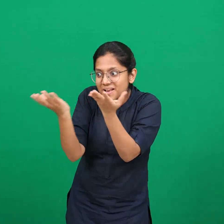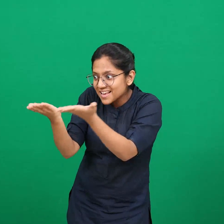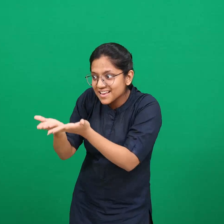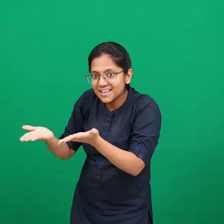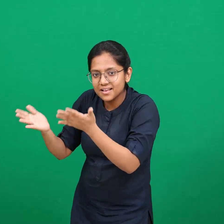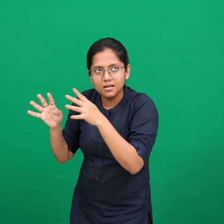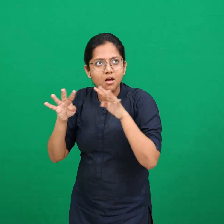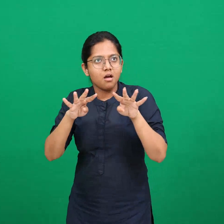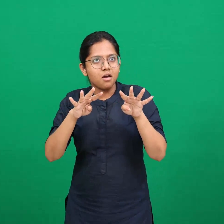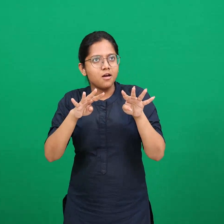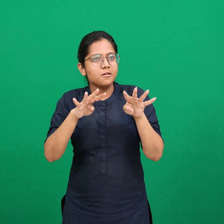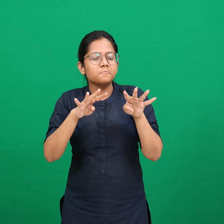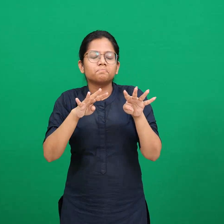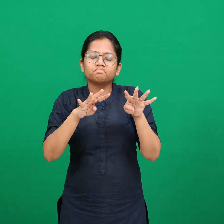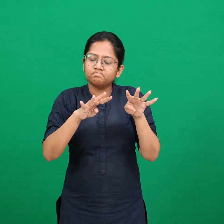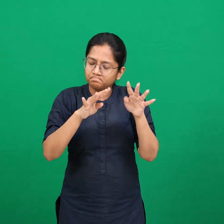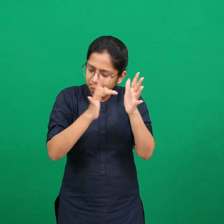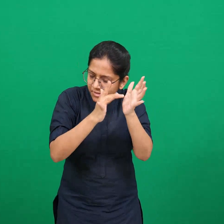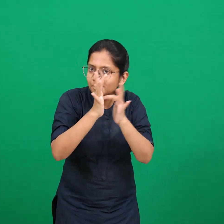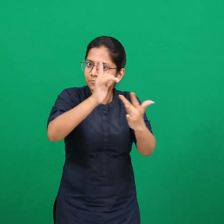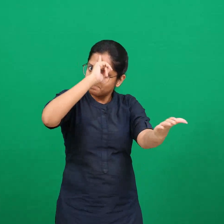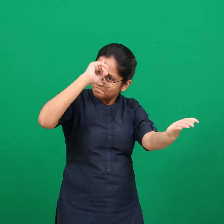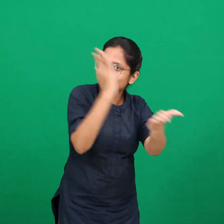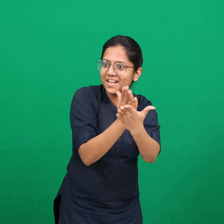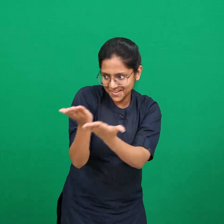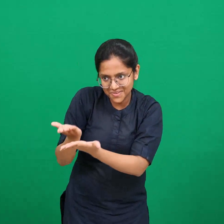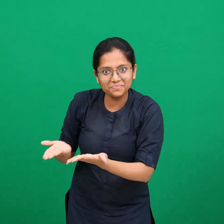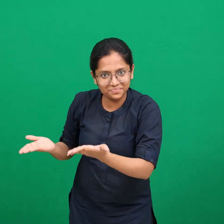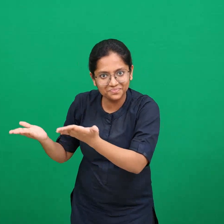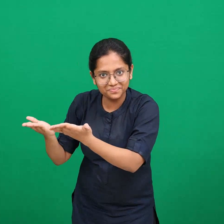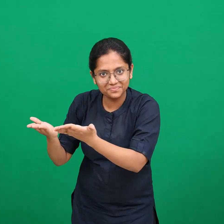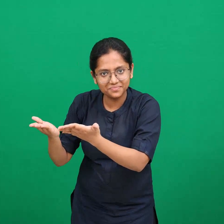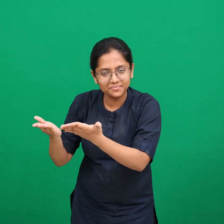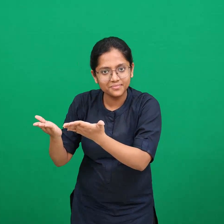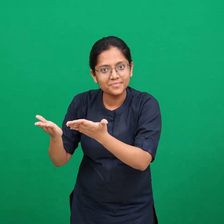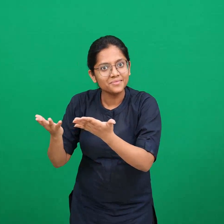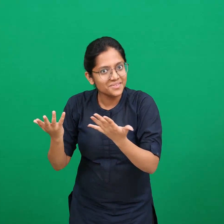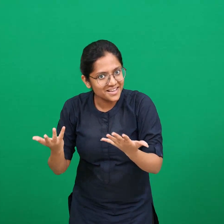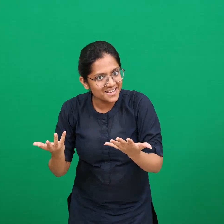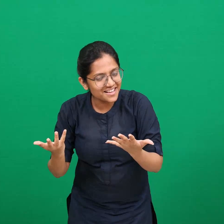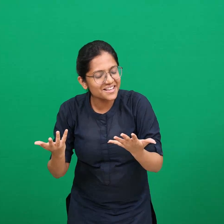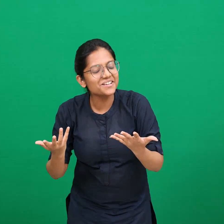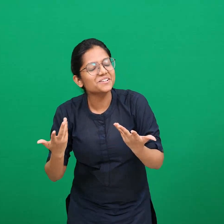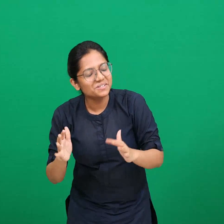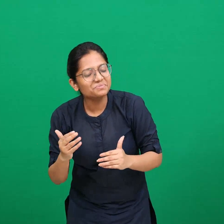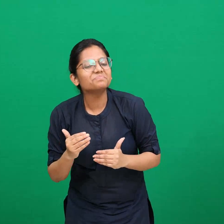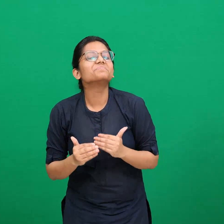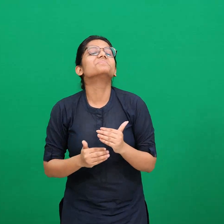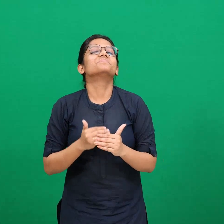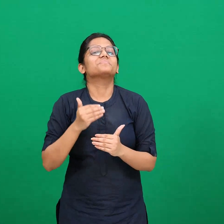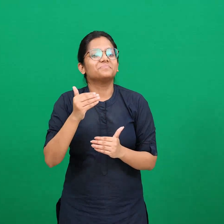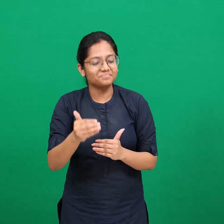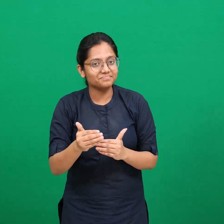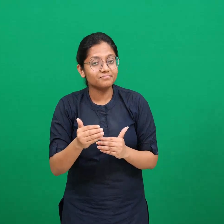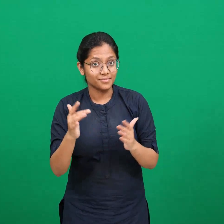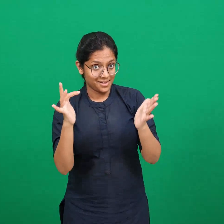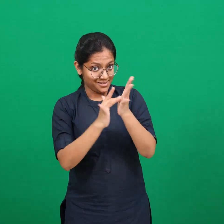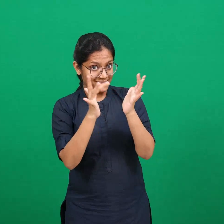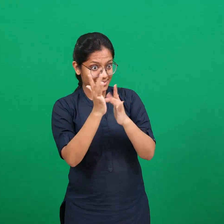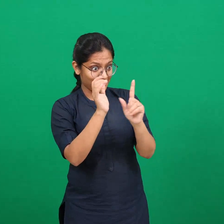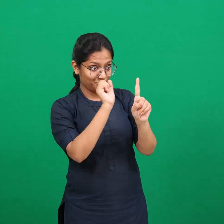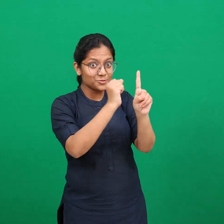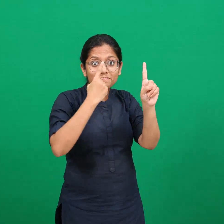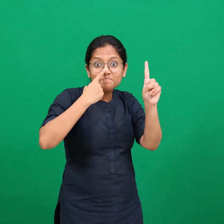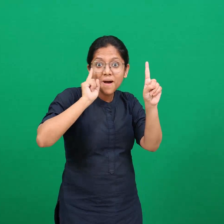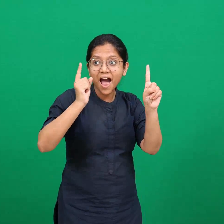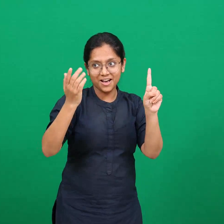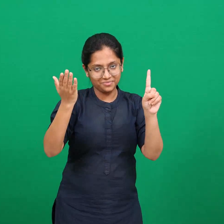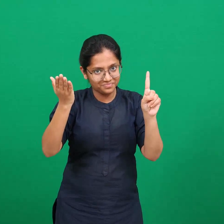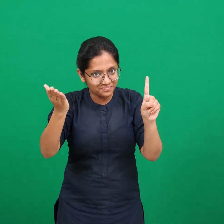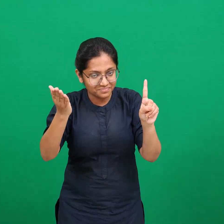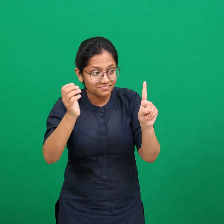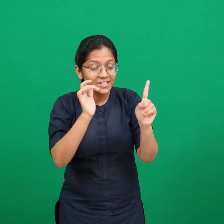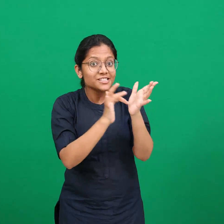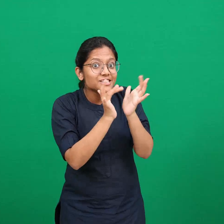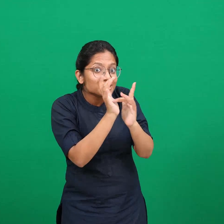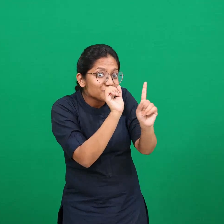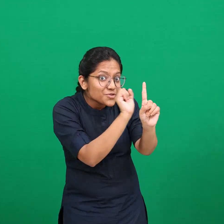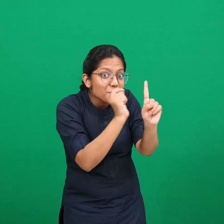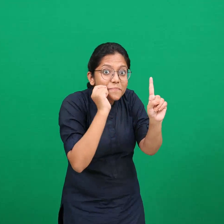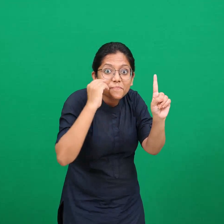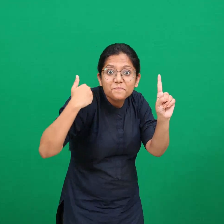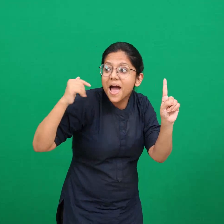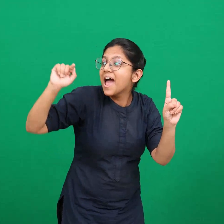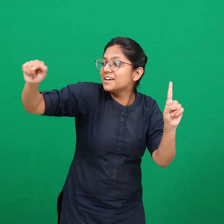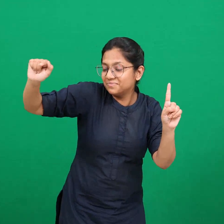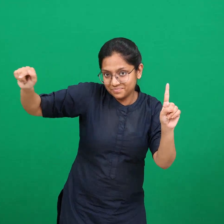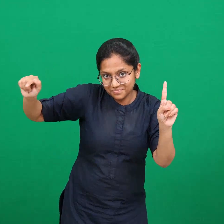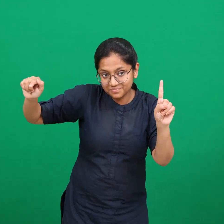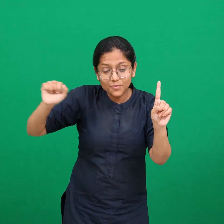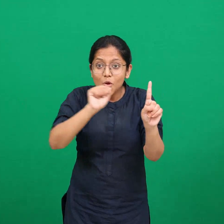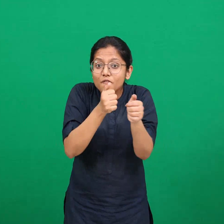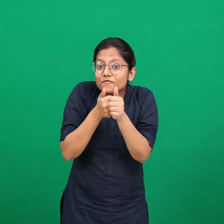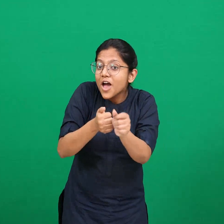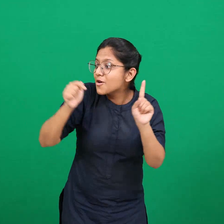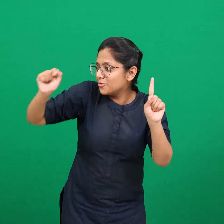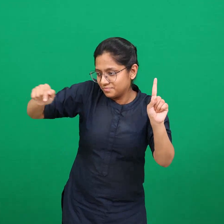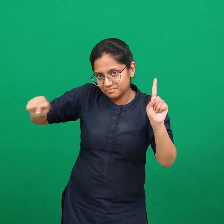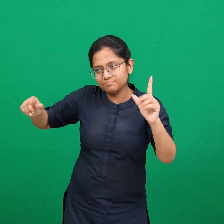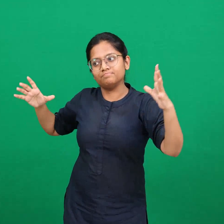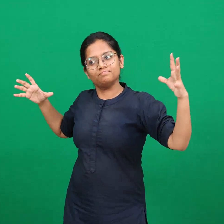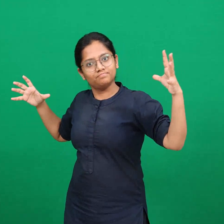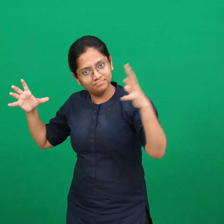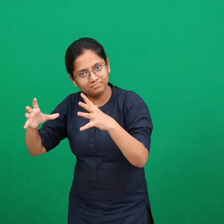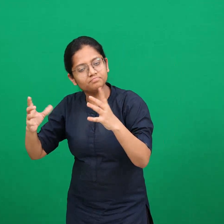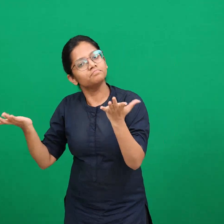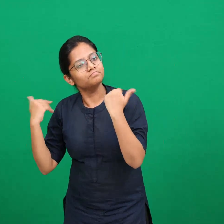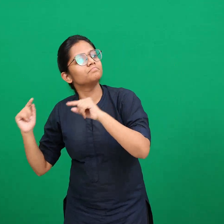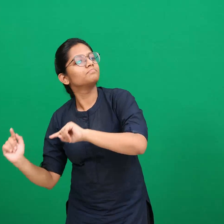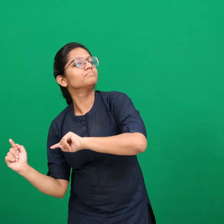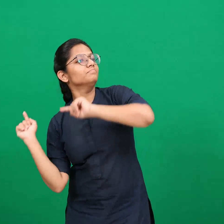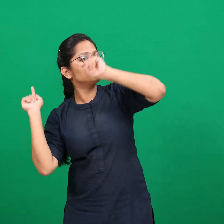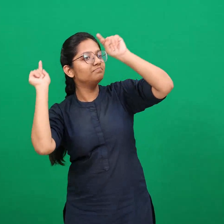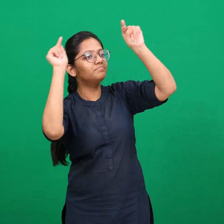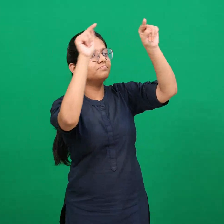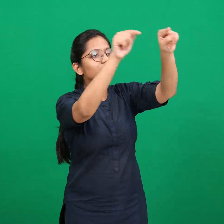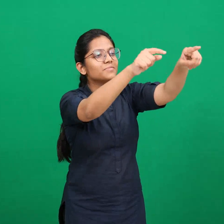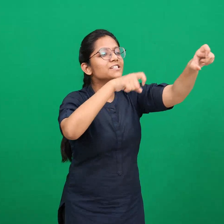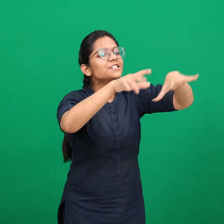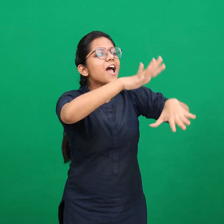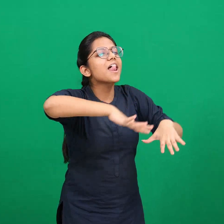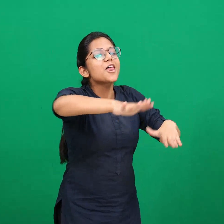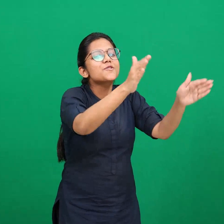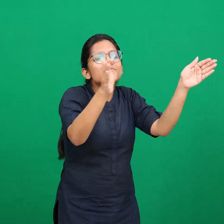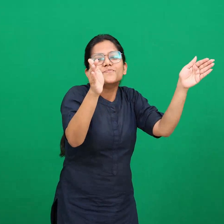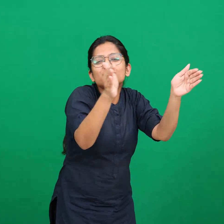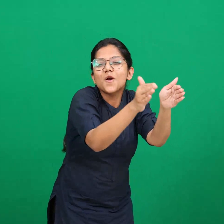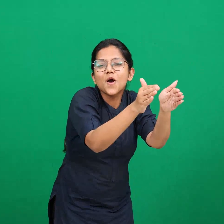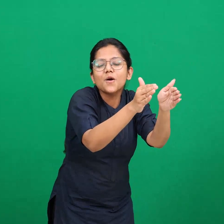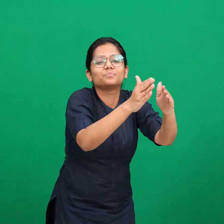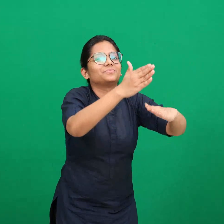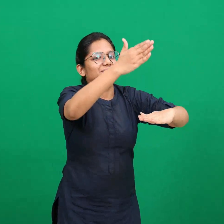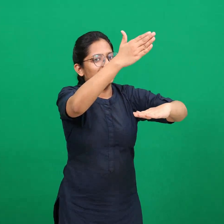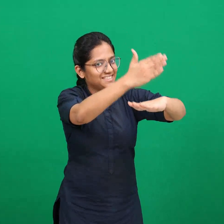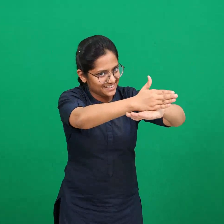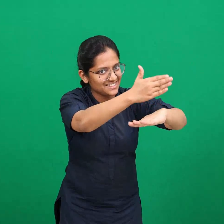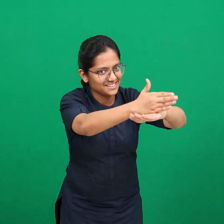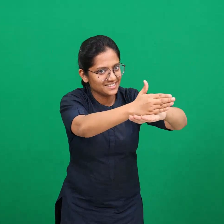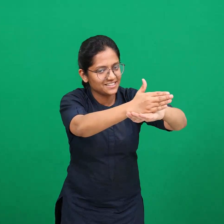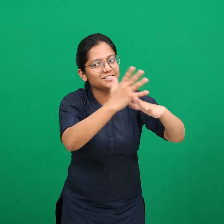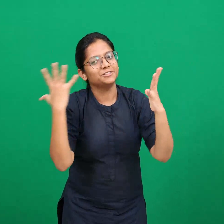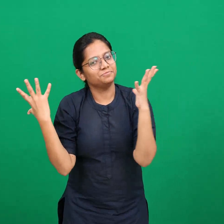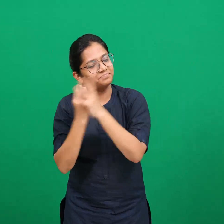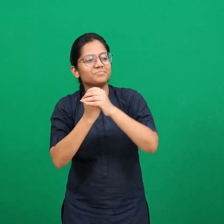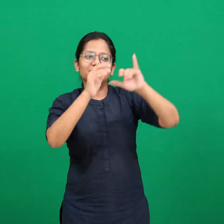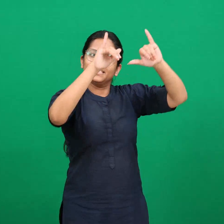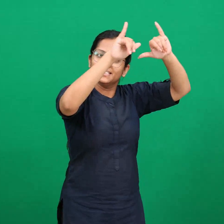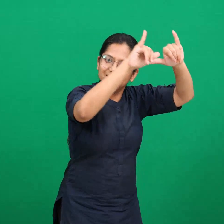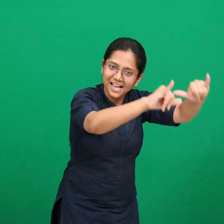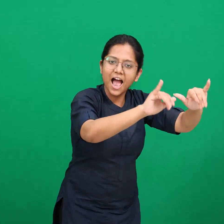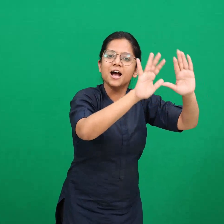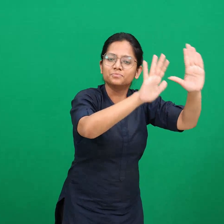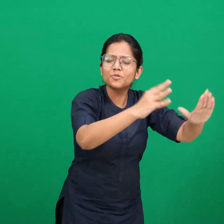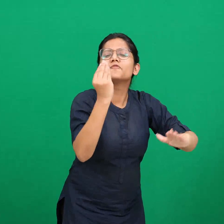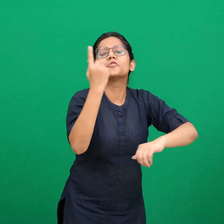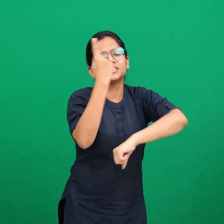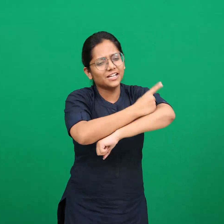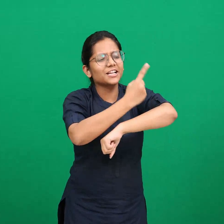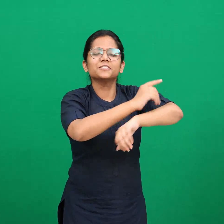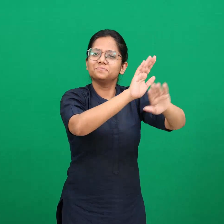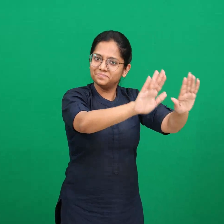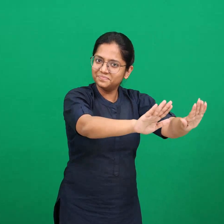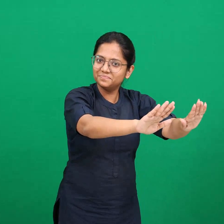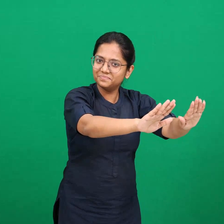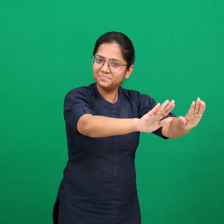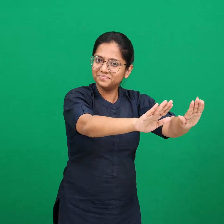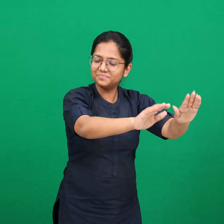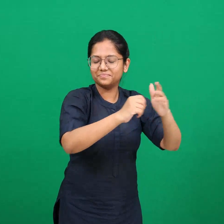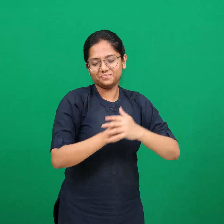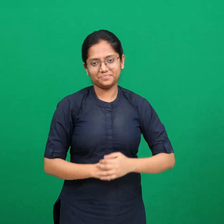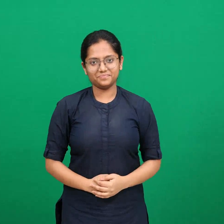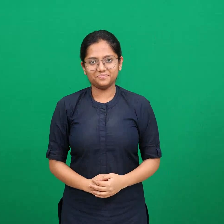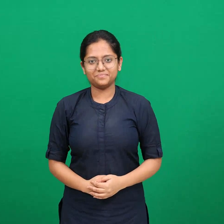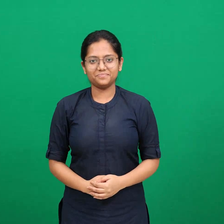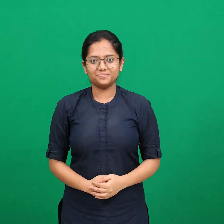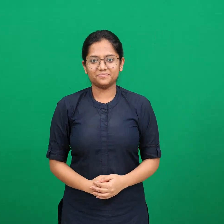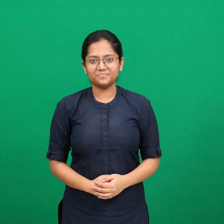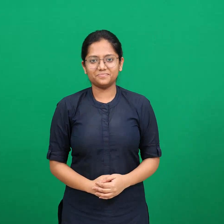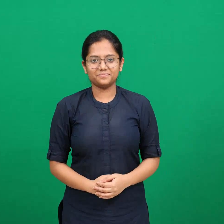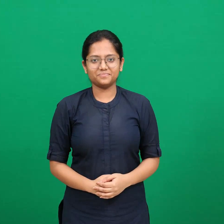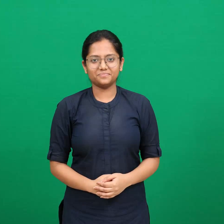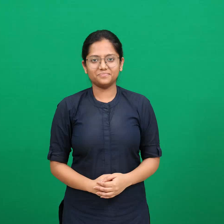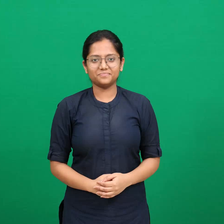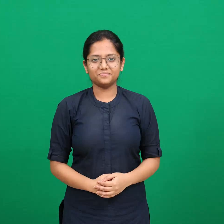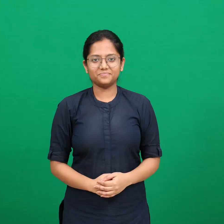After this, He went down to Capernaum with His mother and brothers and His disciples, and they stayed there a few days.